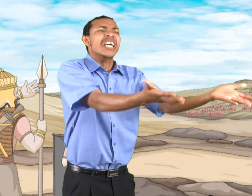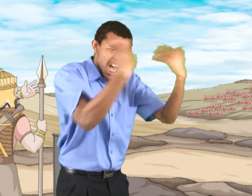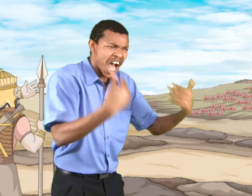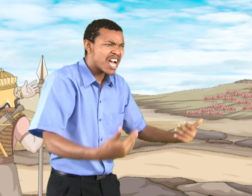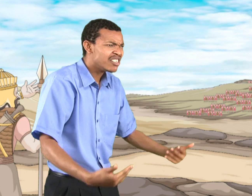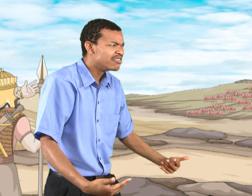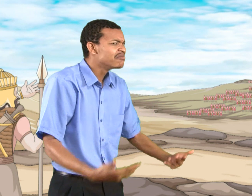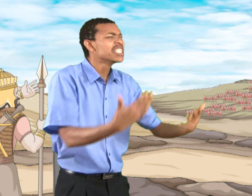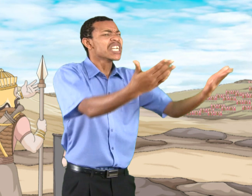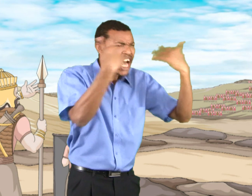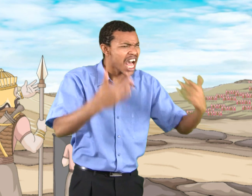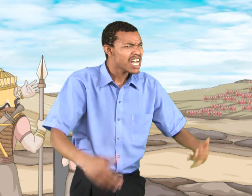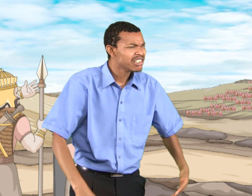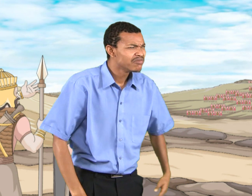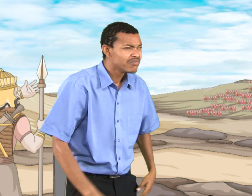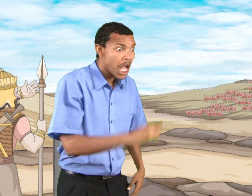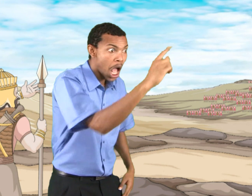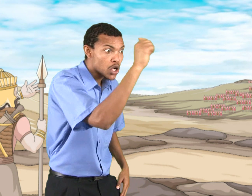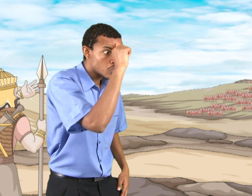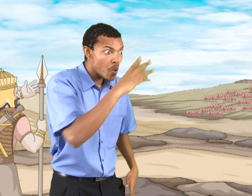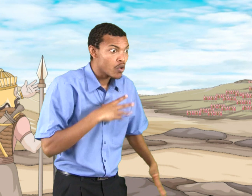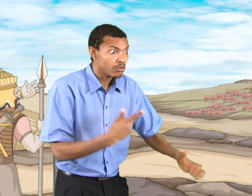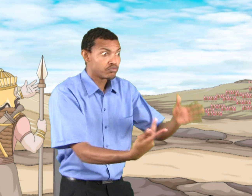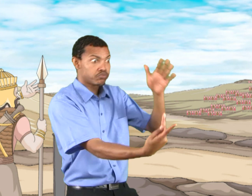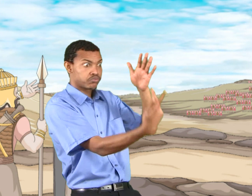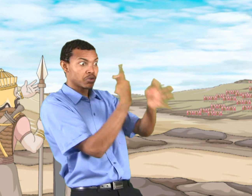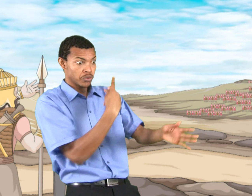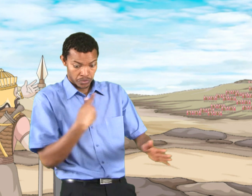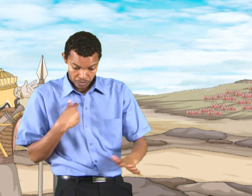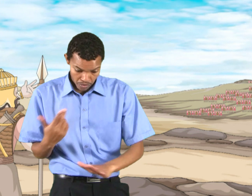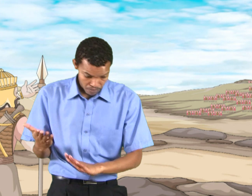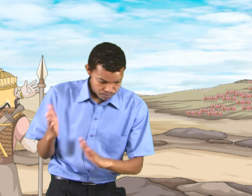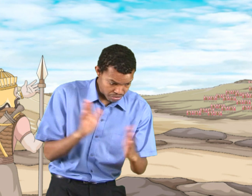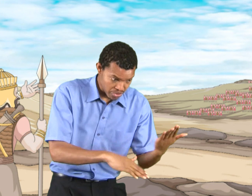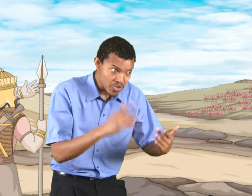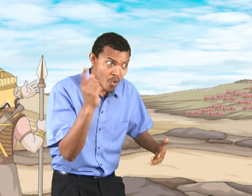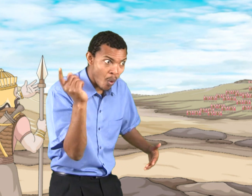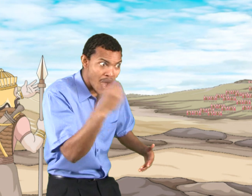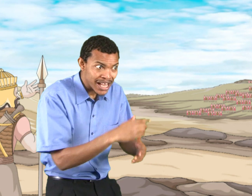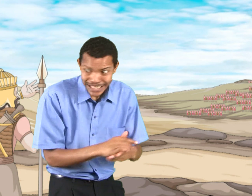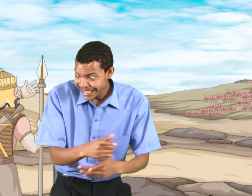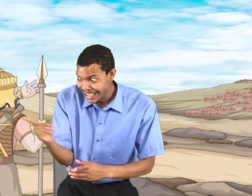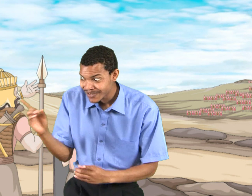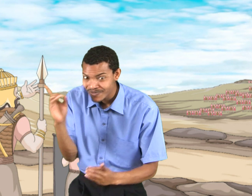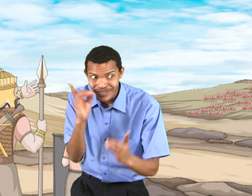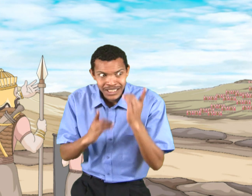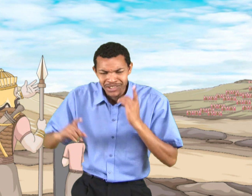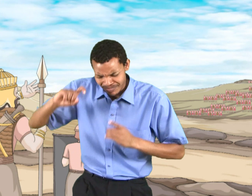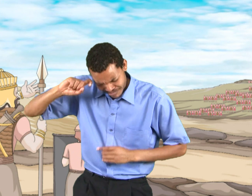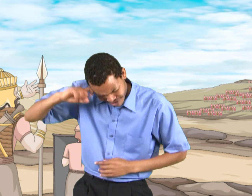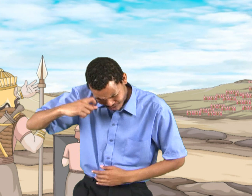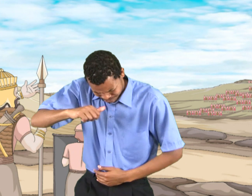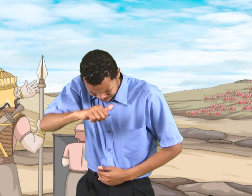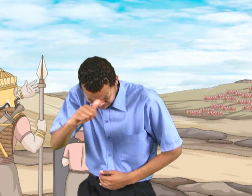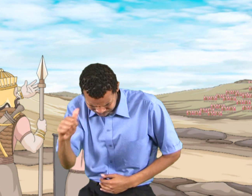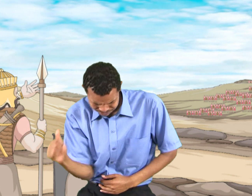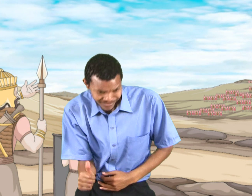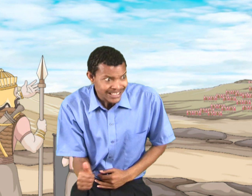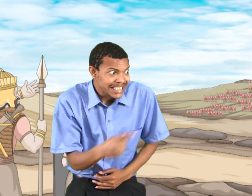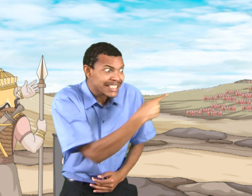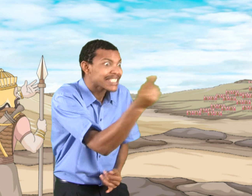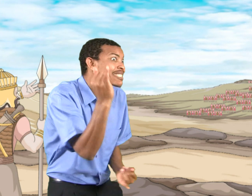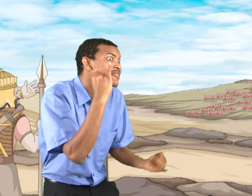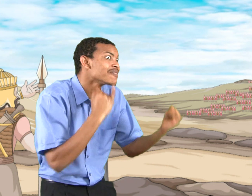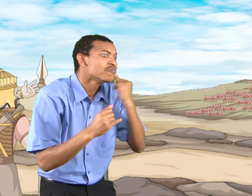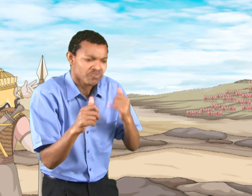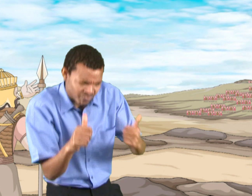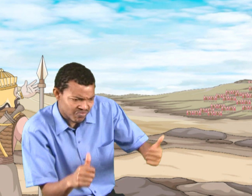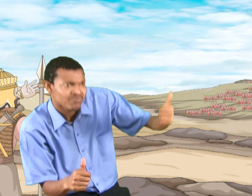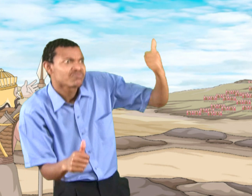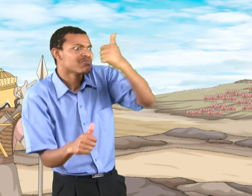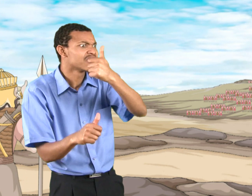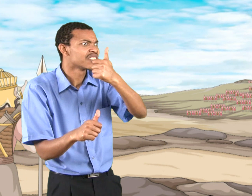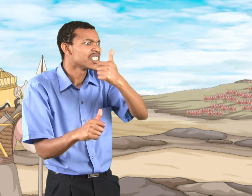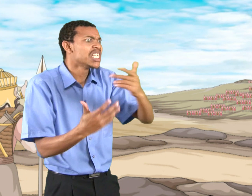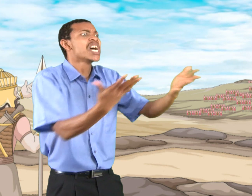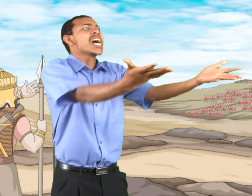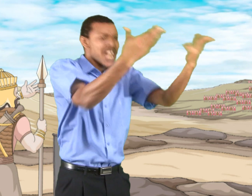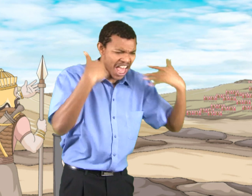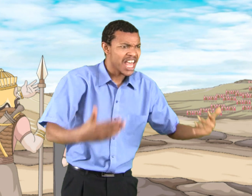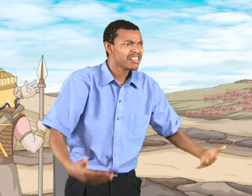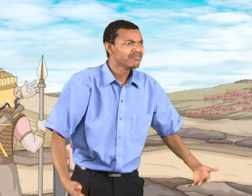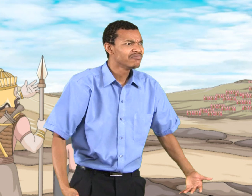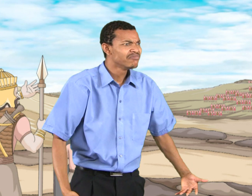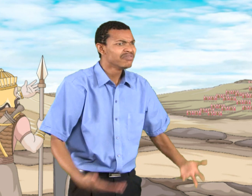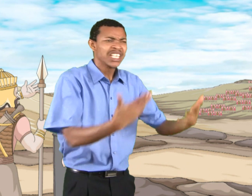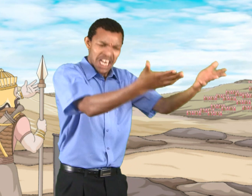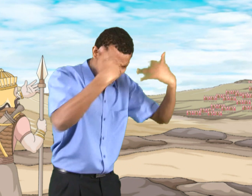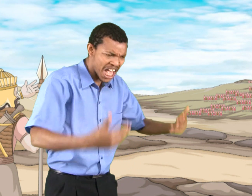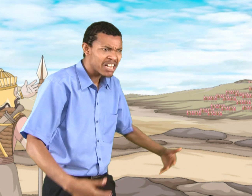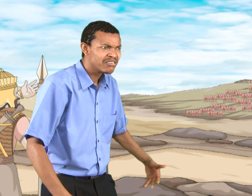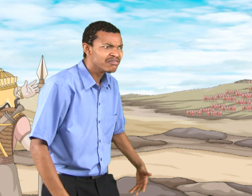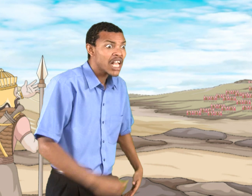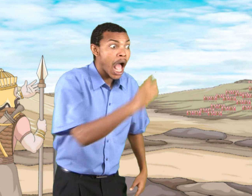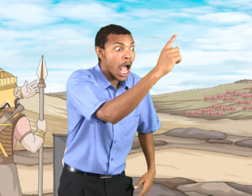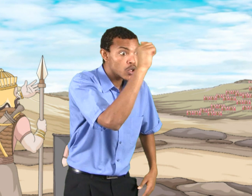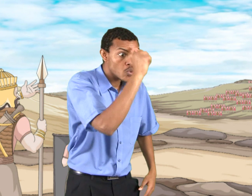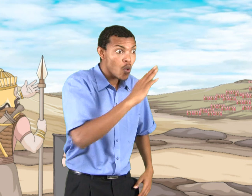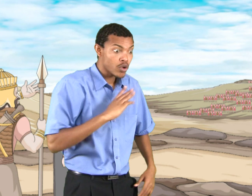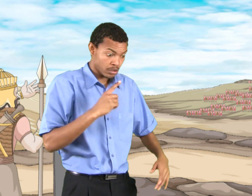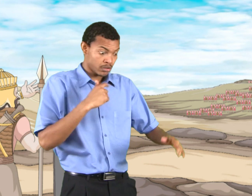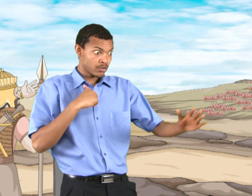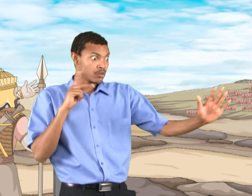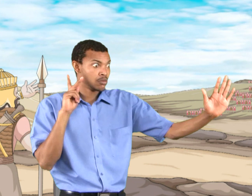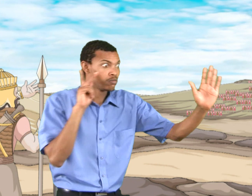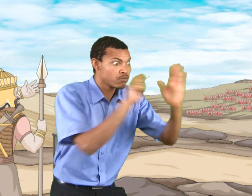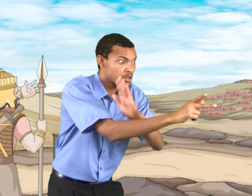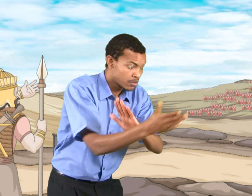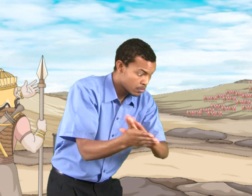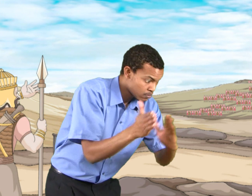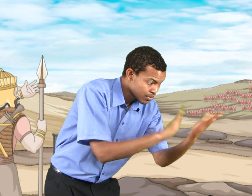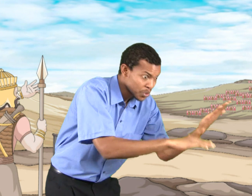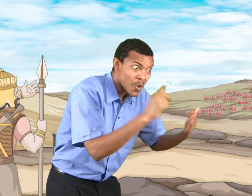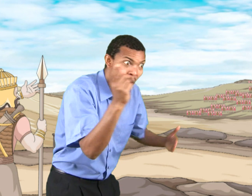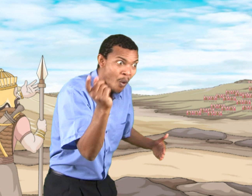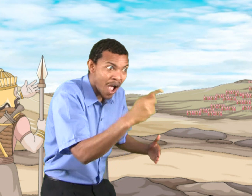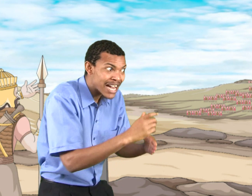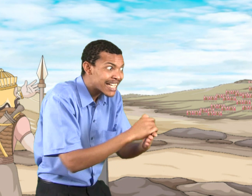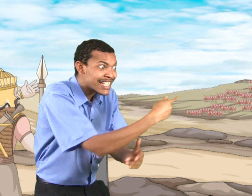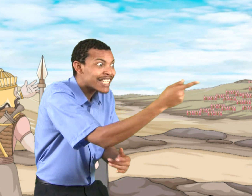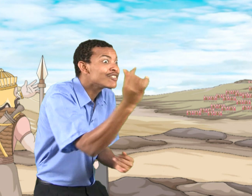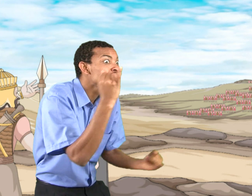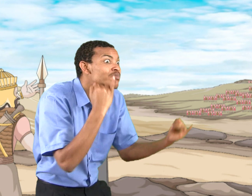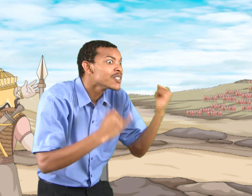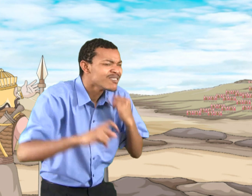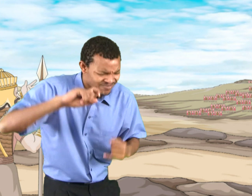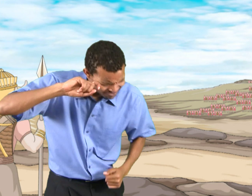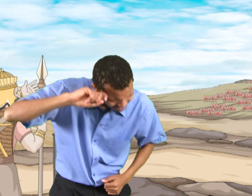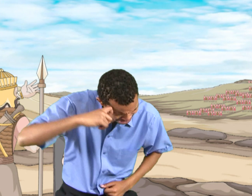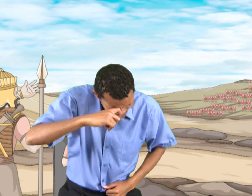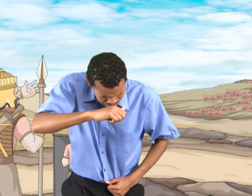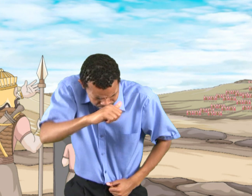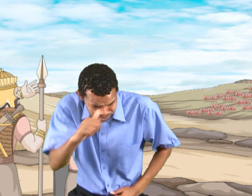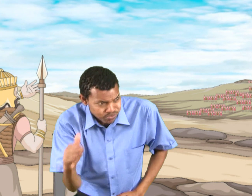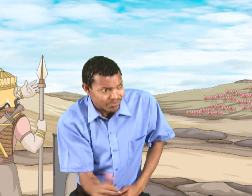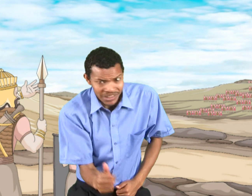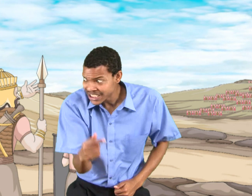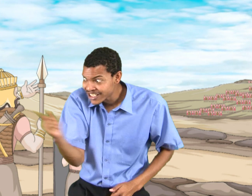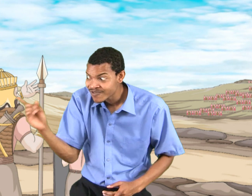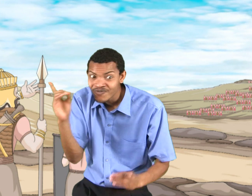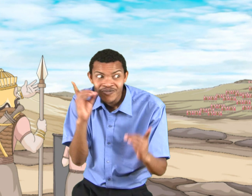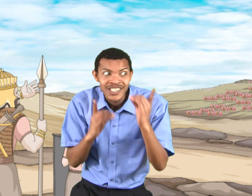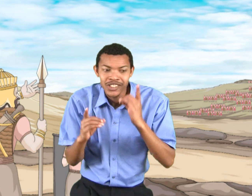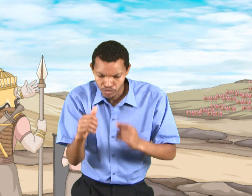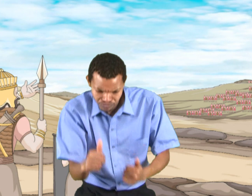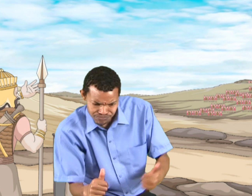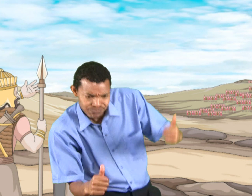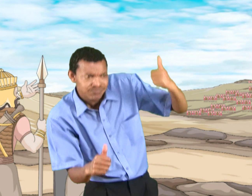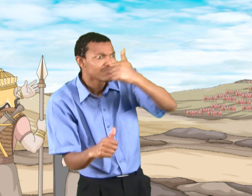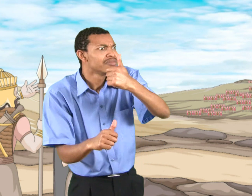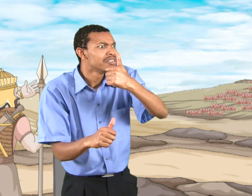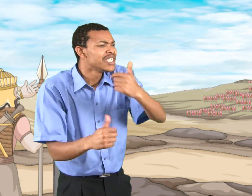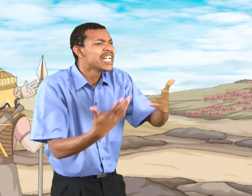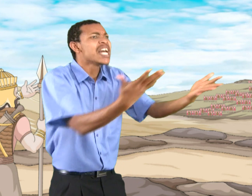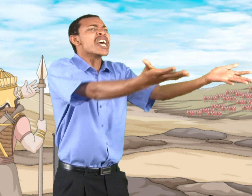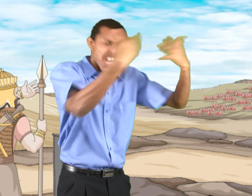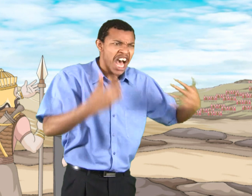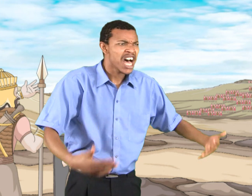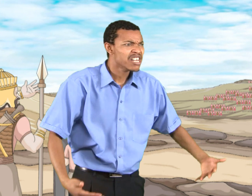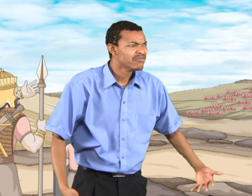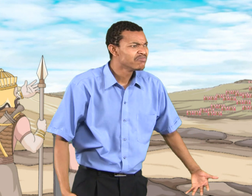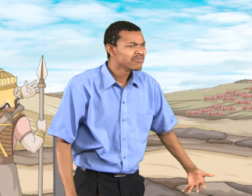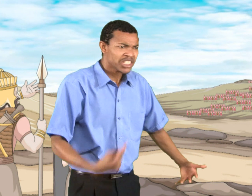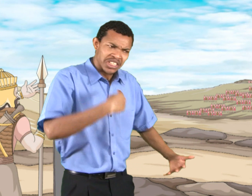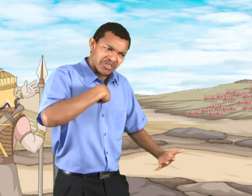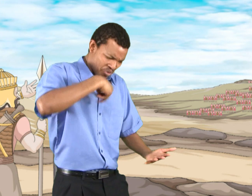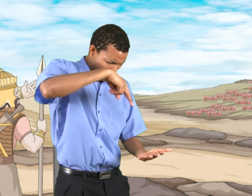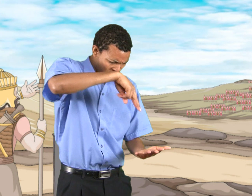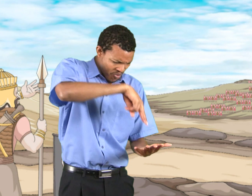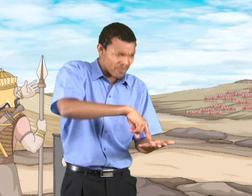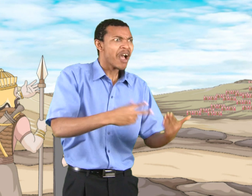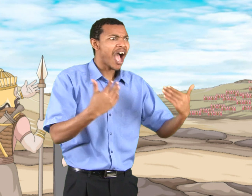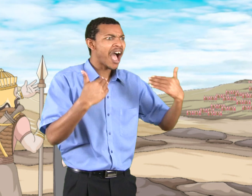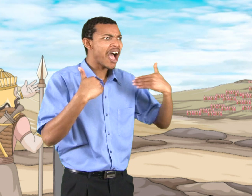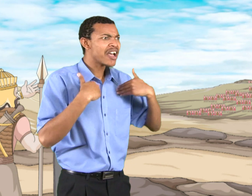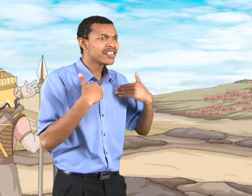Choose one of your men and have him come down against me. If he is able to fight me and kill me, then we will be your servants.